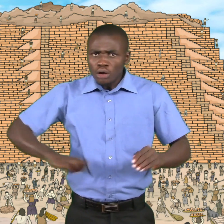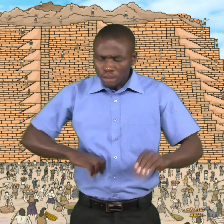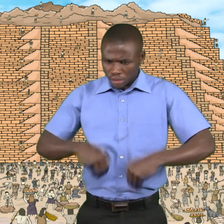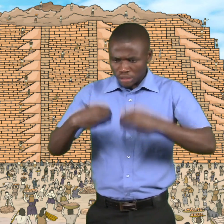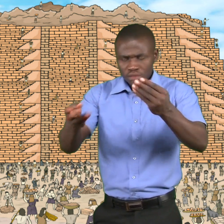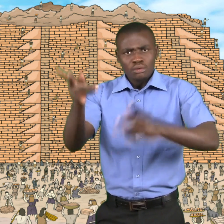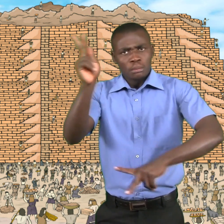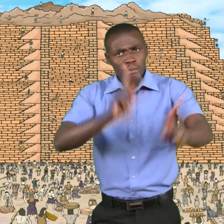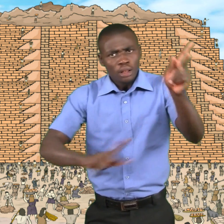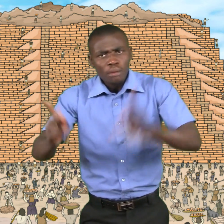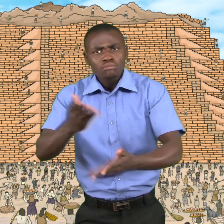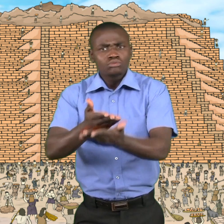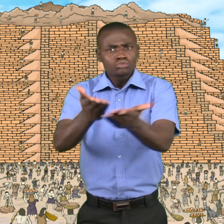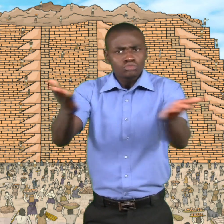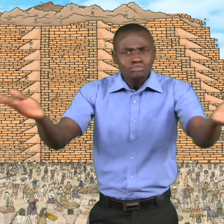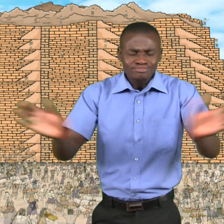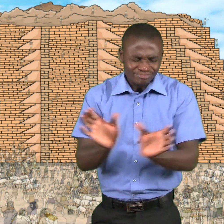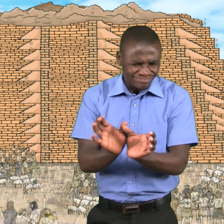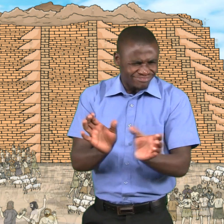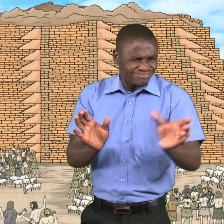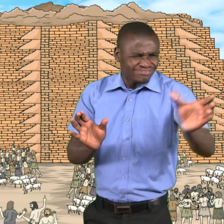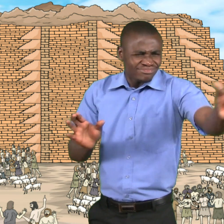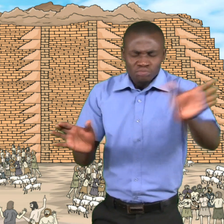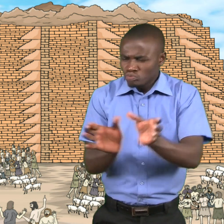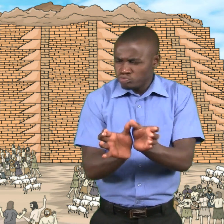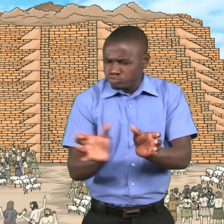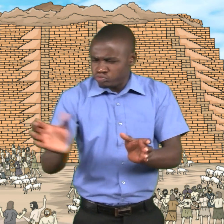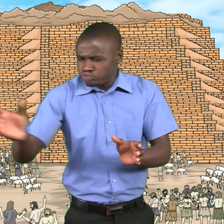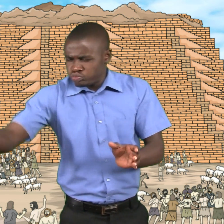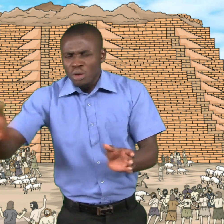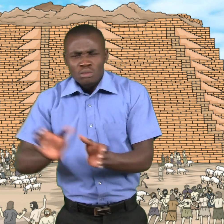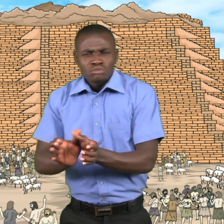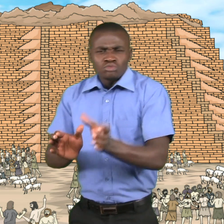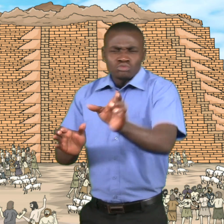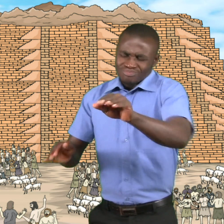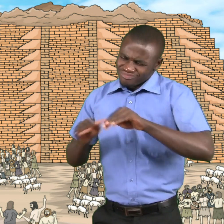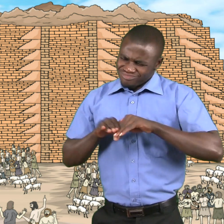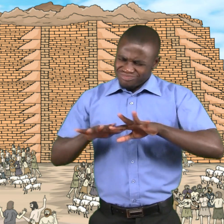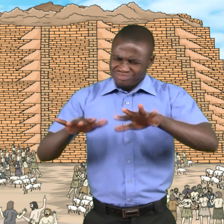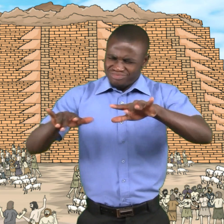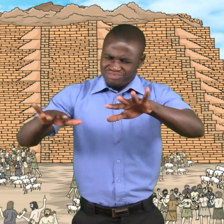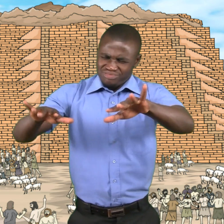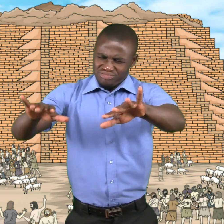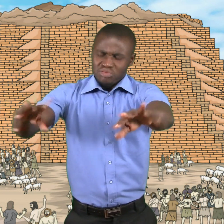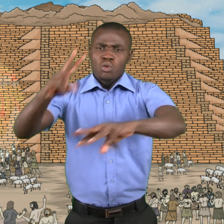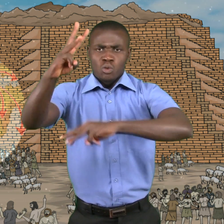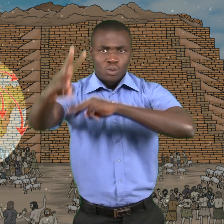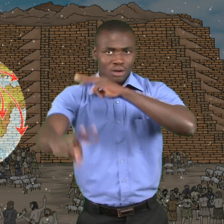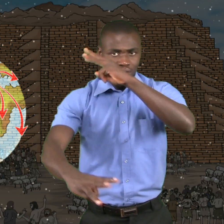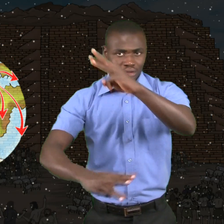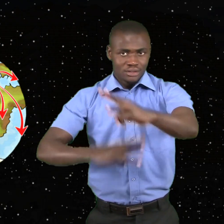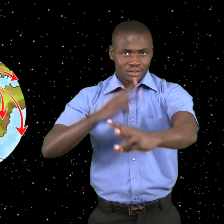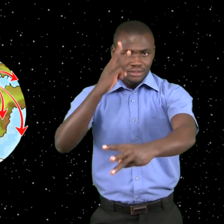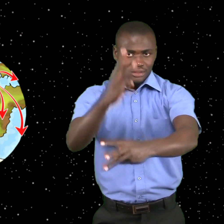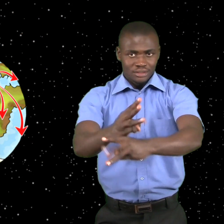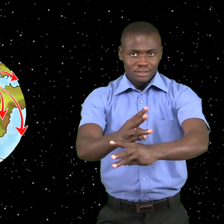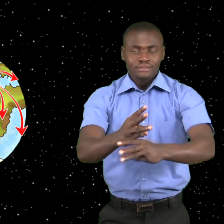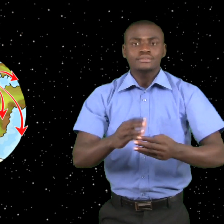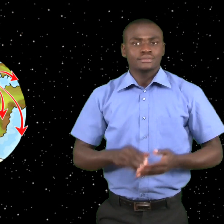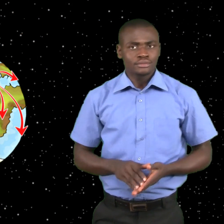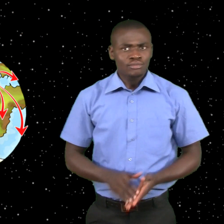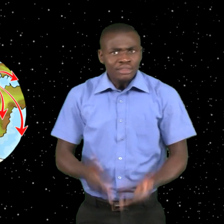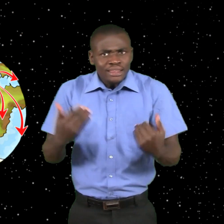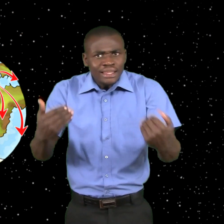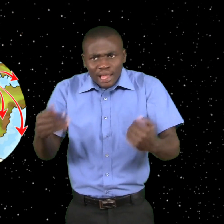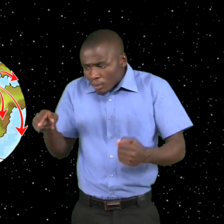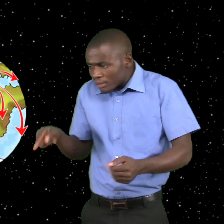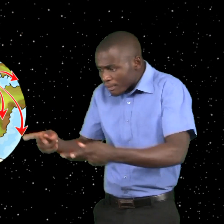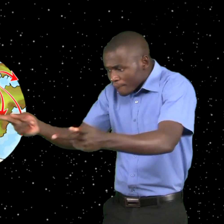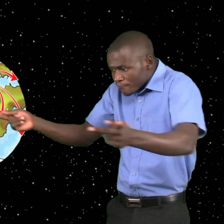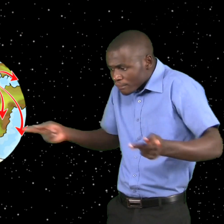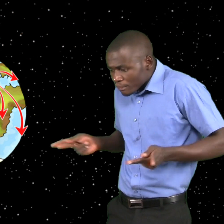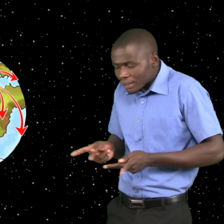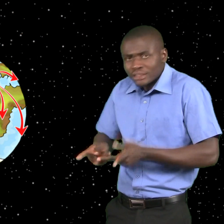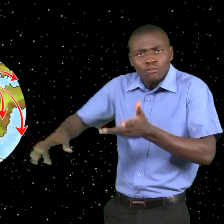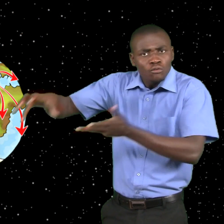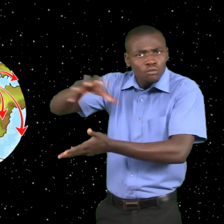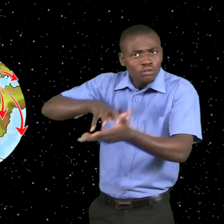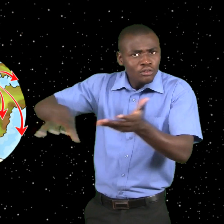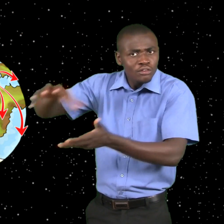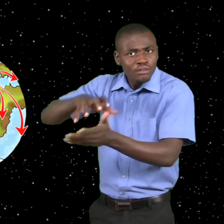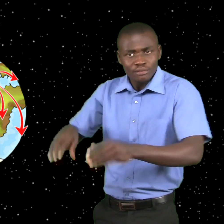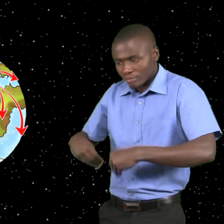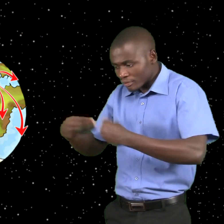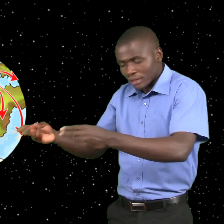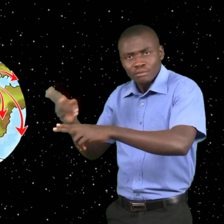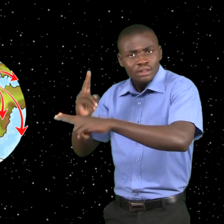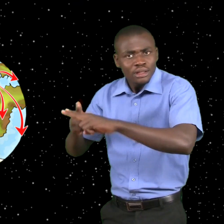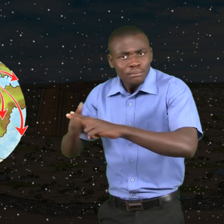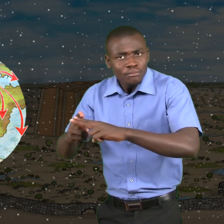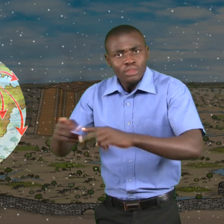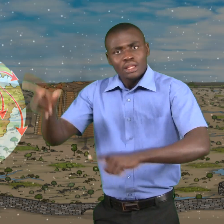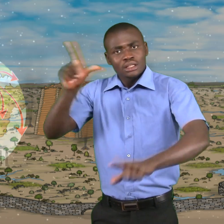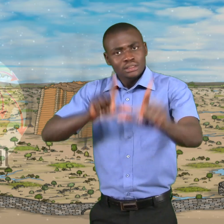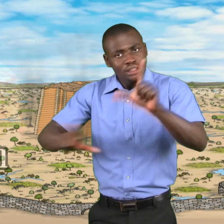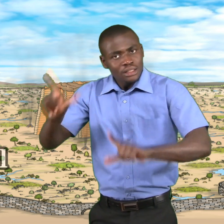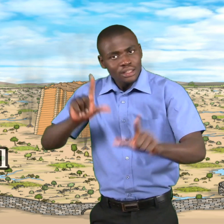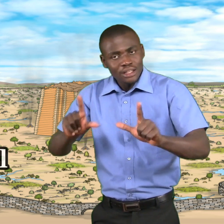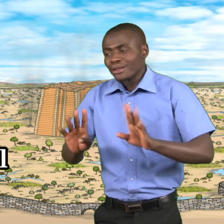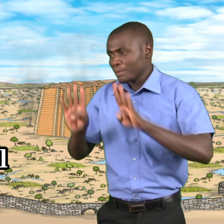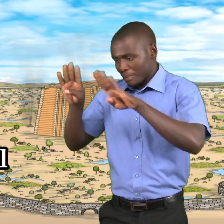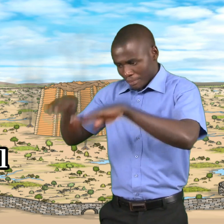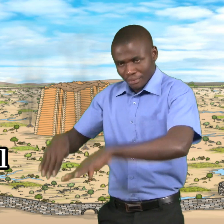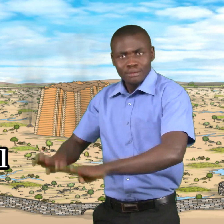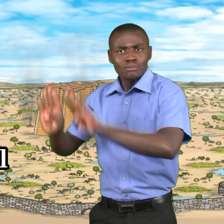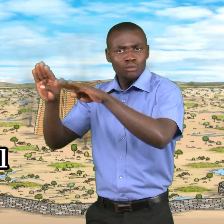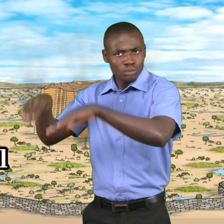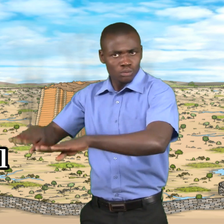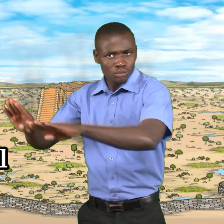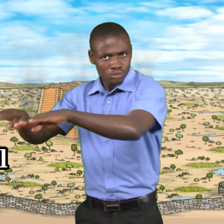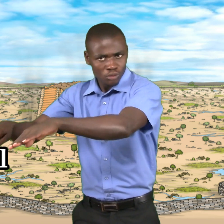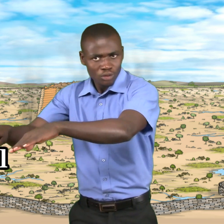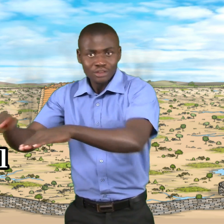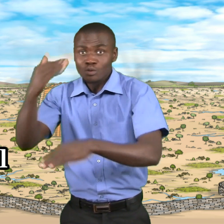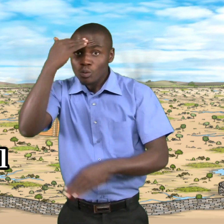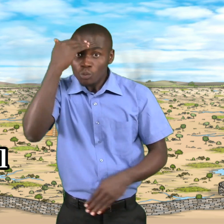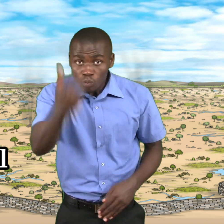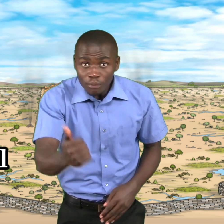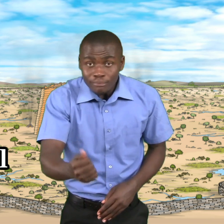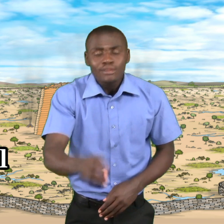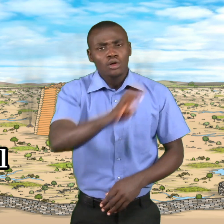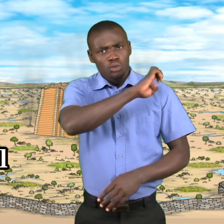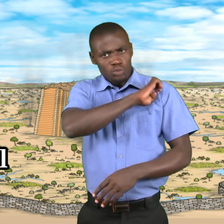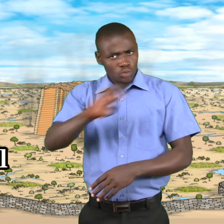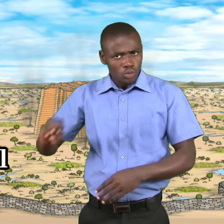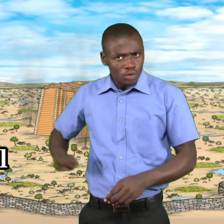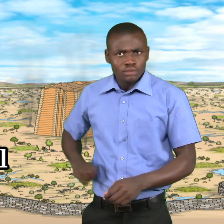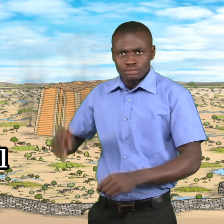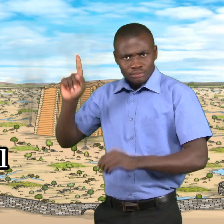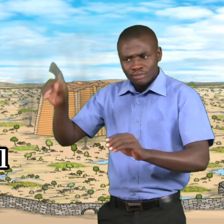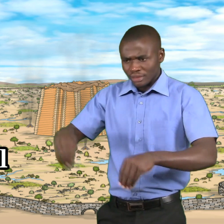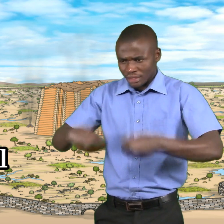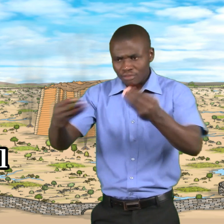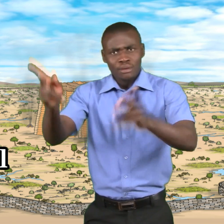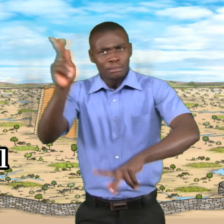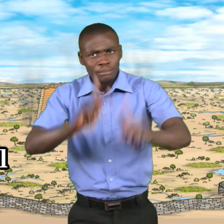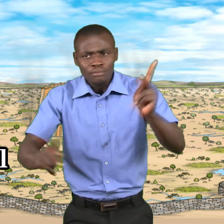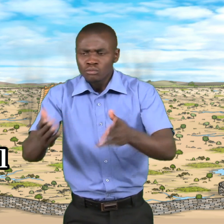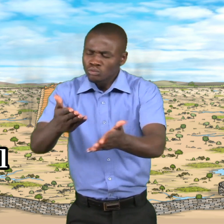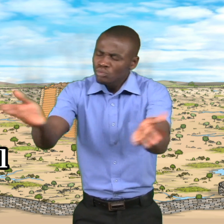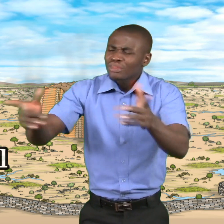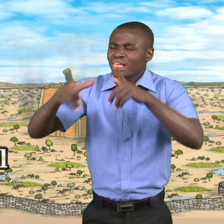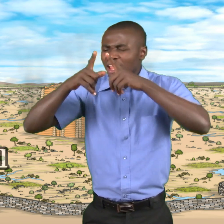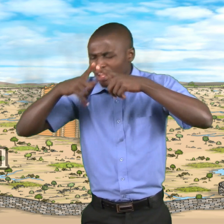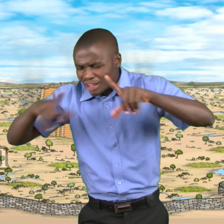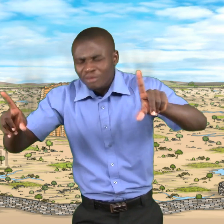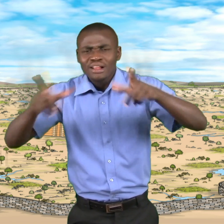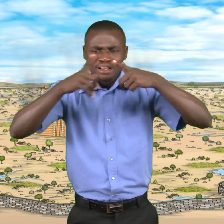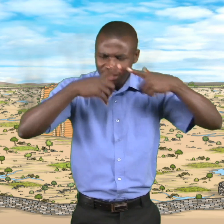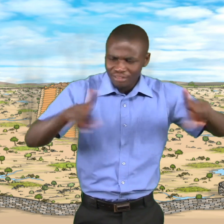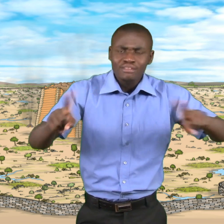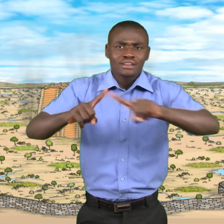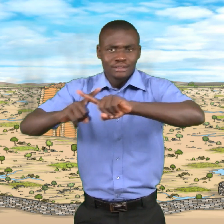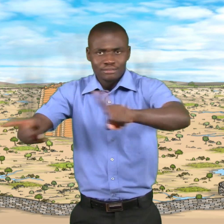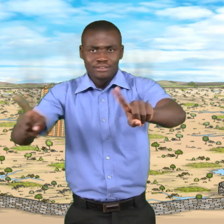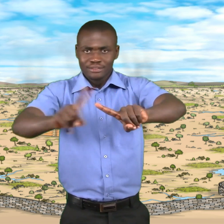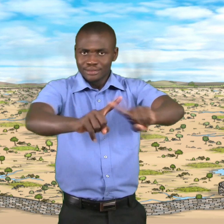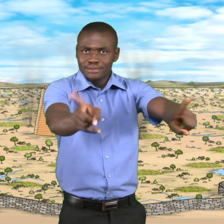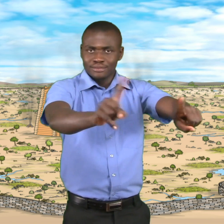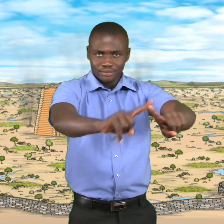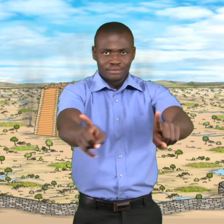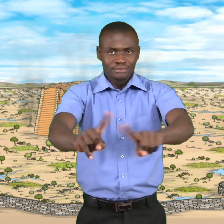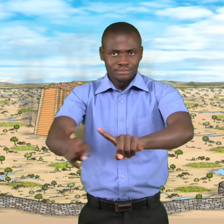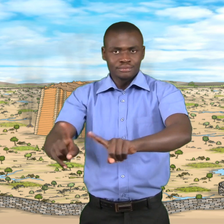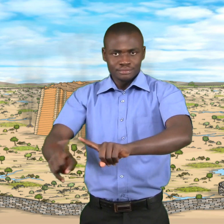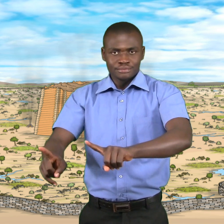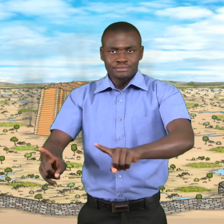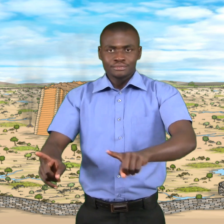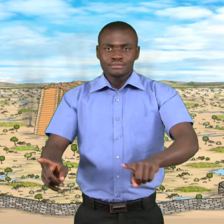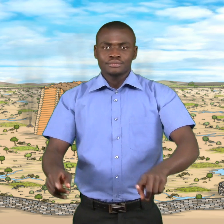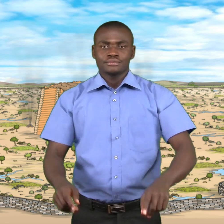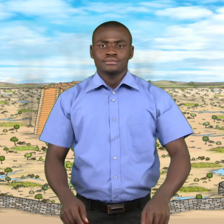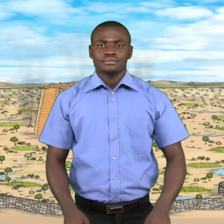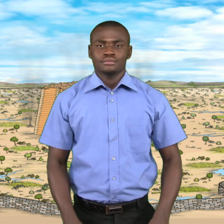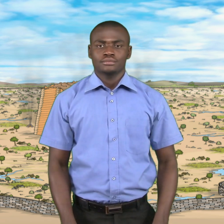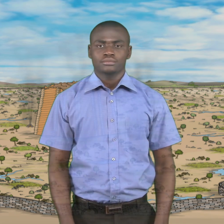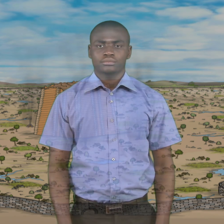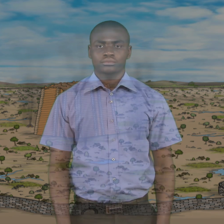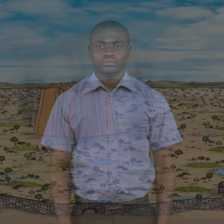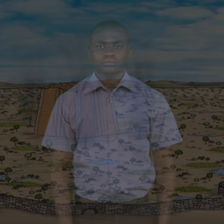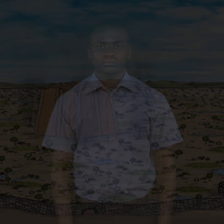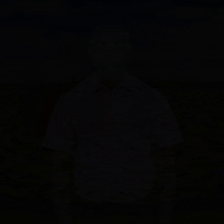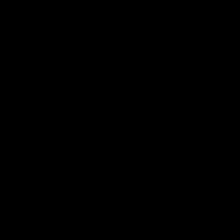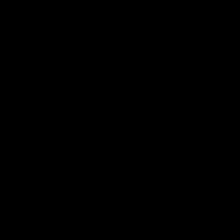So the LORD scattered them from there over the face of all the earth, and they stopped building the city. That is why it is called Babel, for there the LORD confused the language of the whole world, and from that place the LORD scattered them over the face of all the earth.